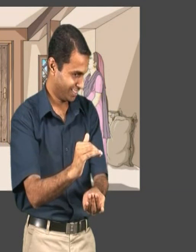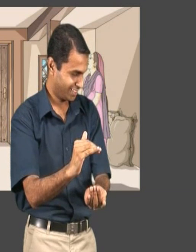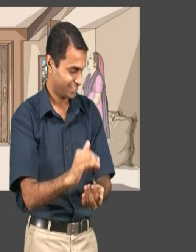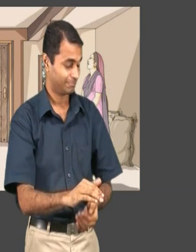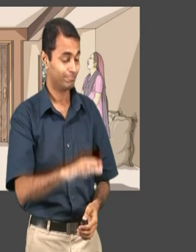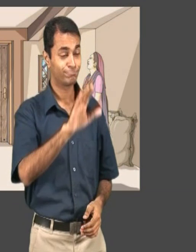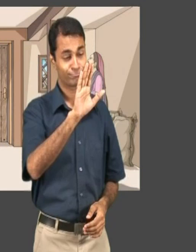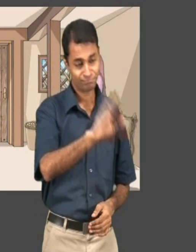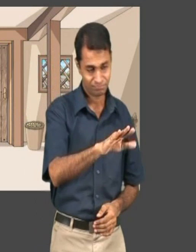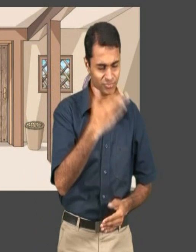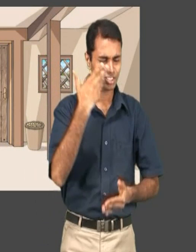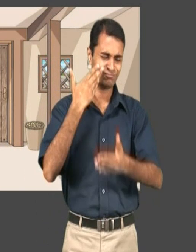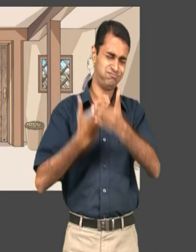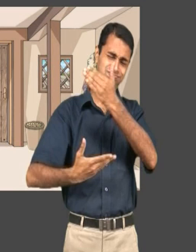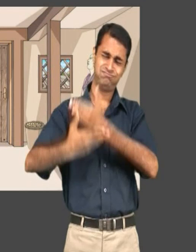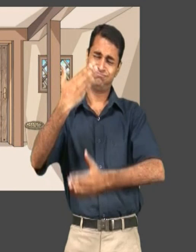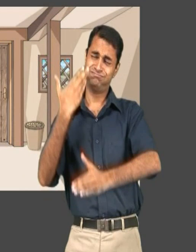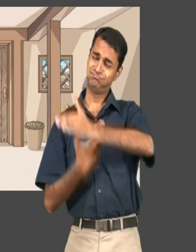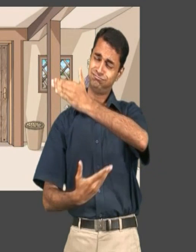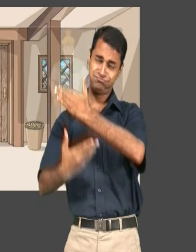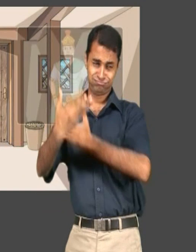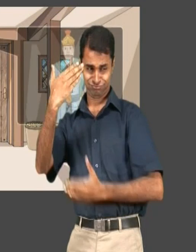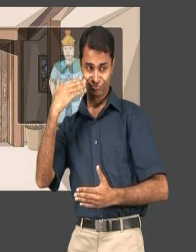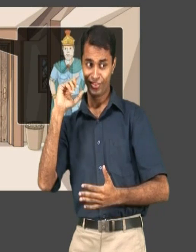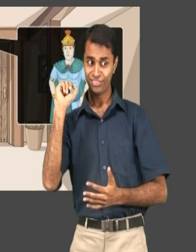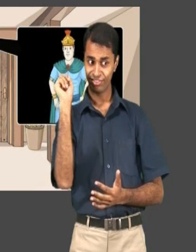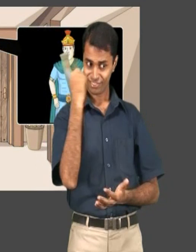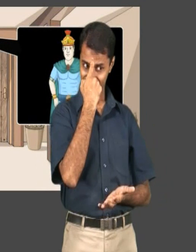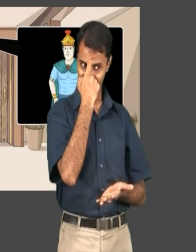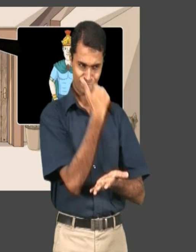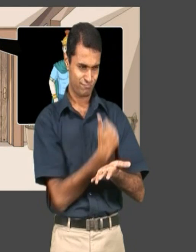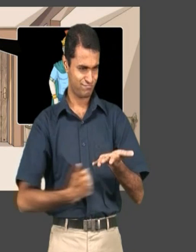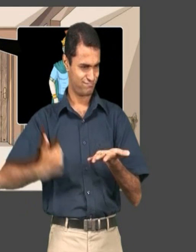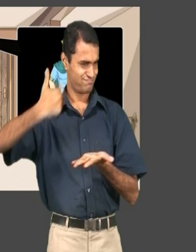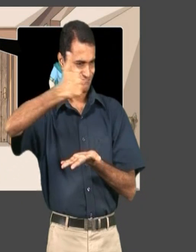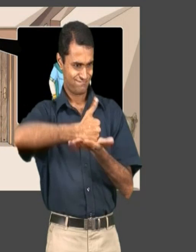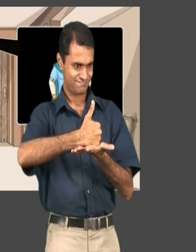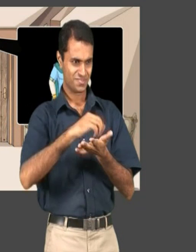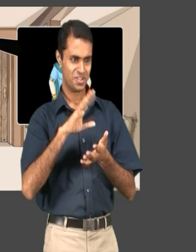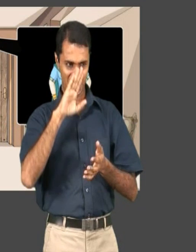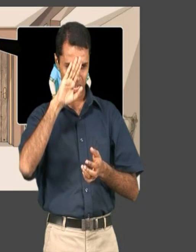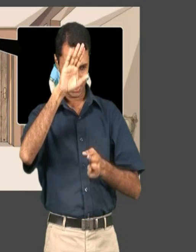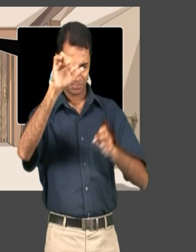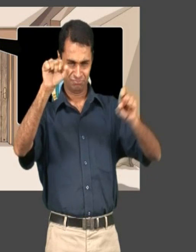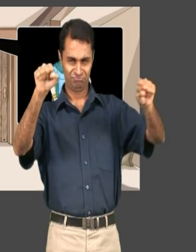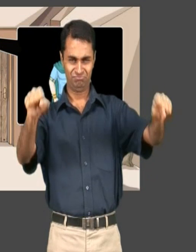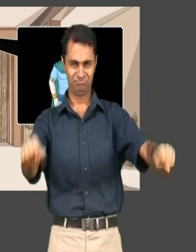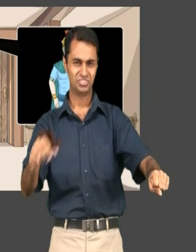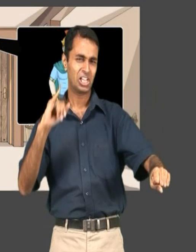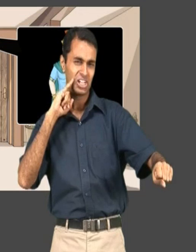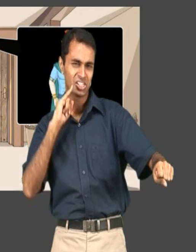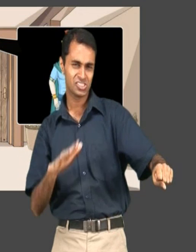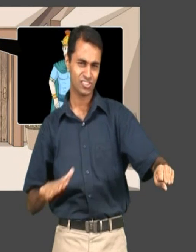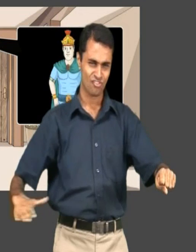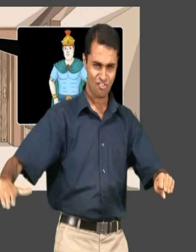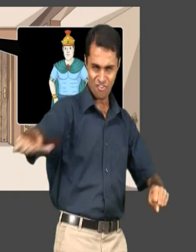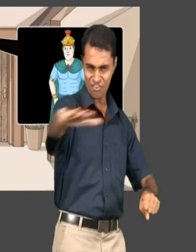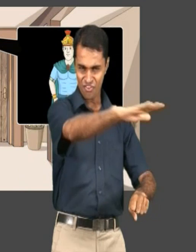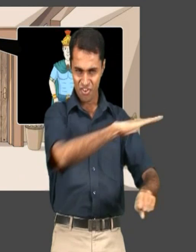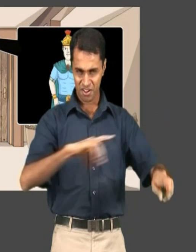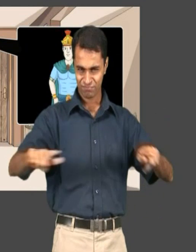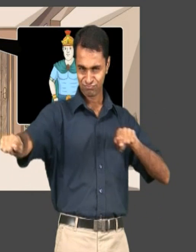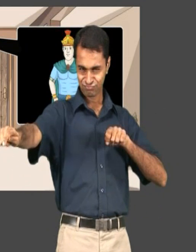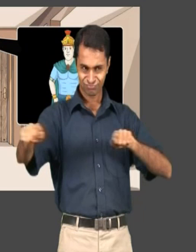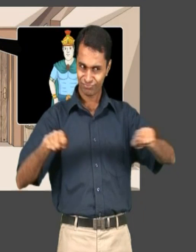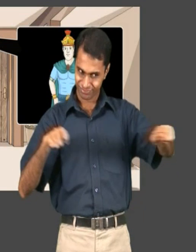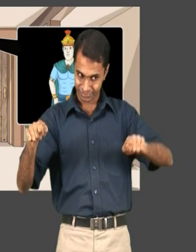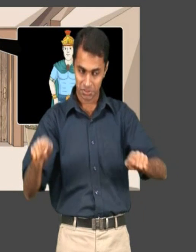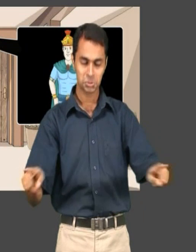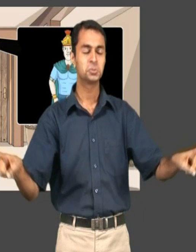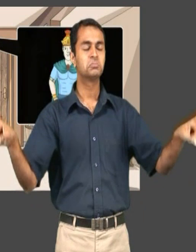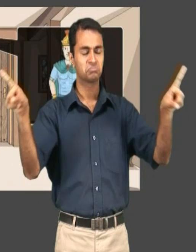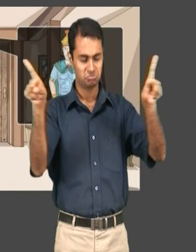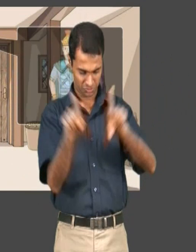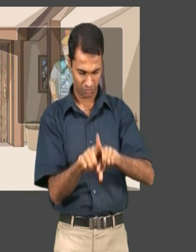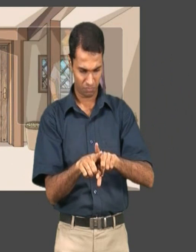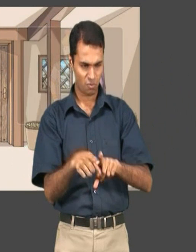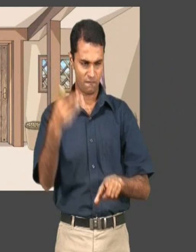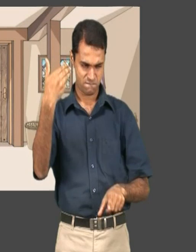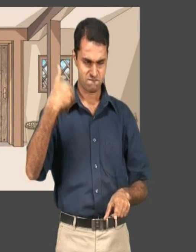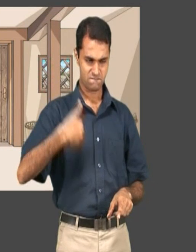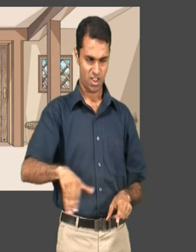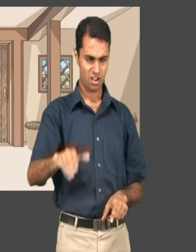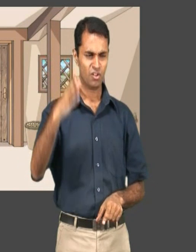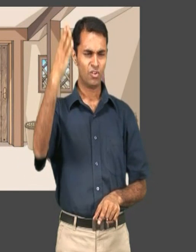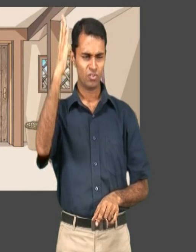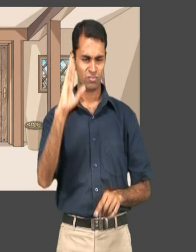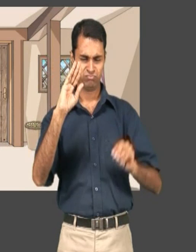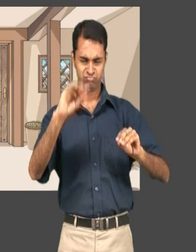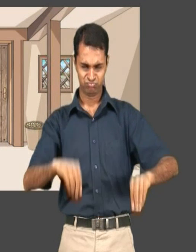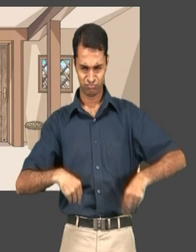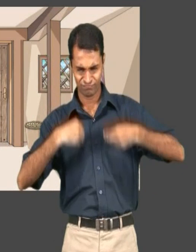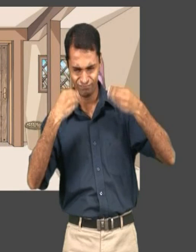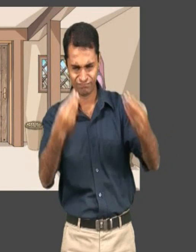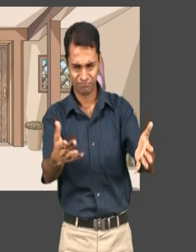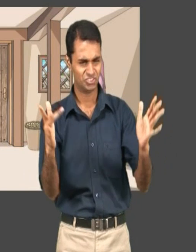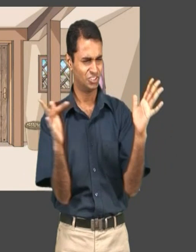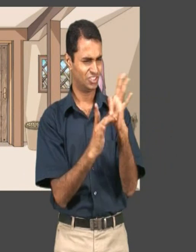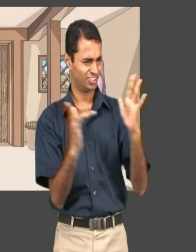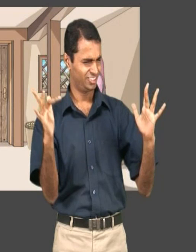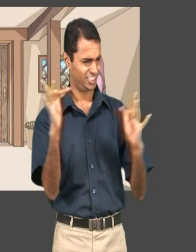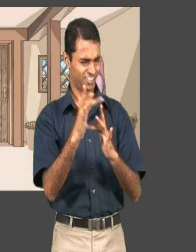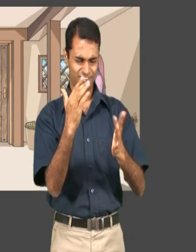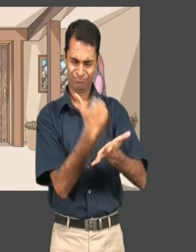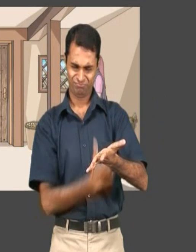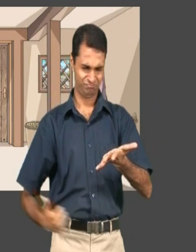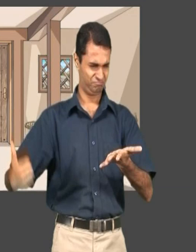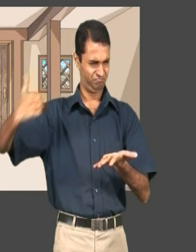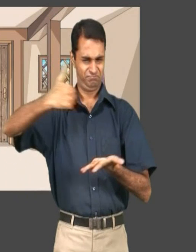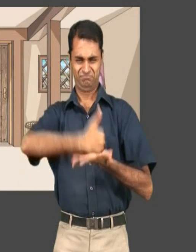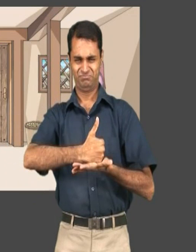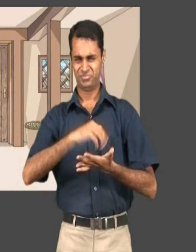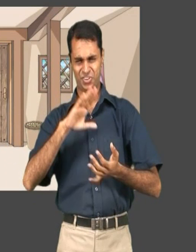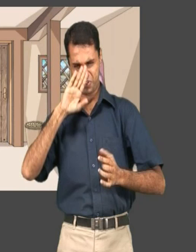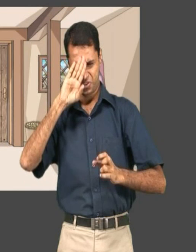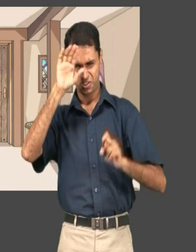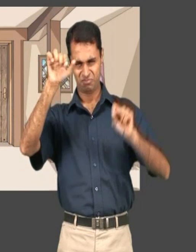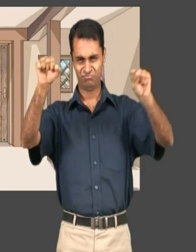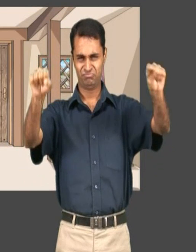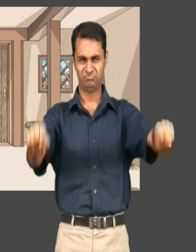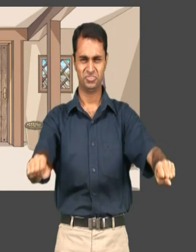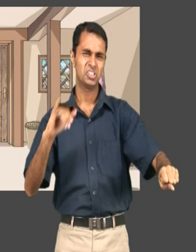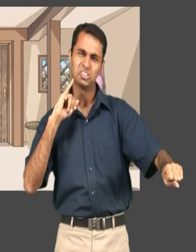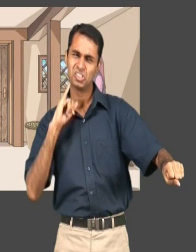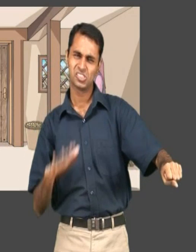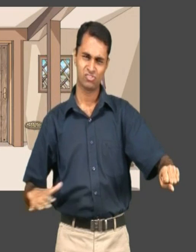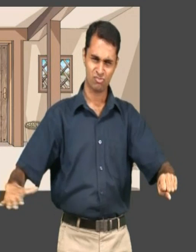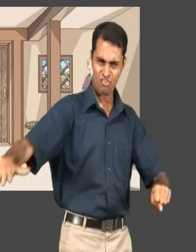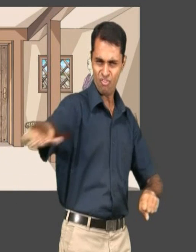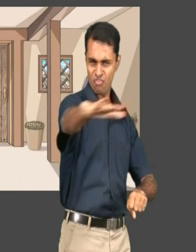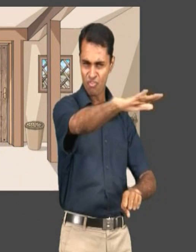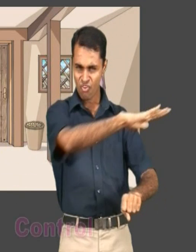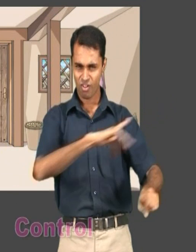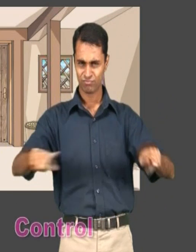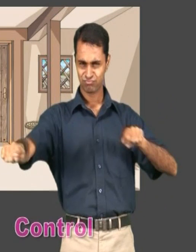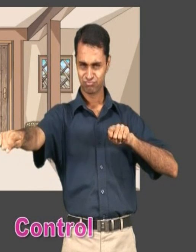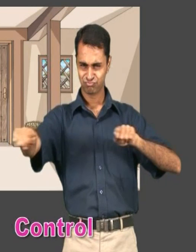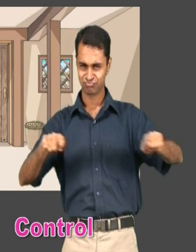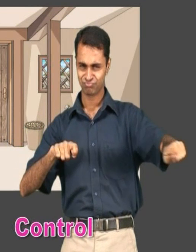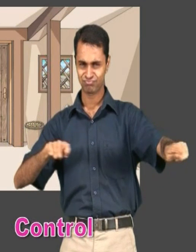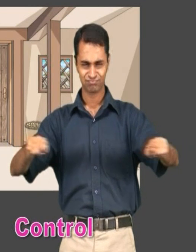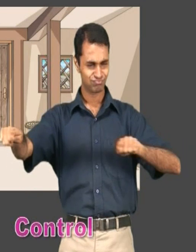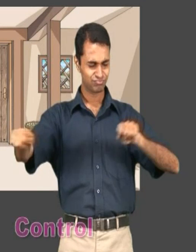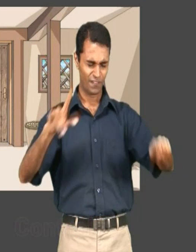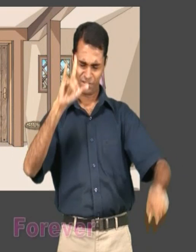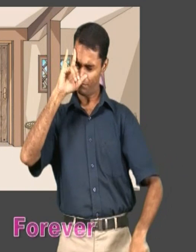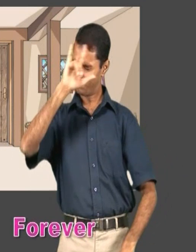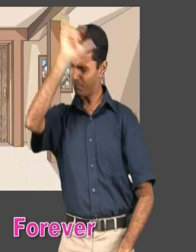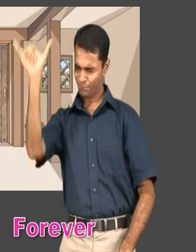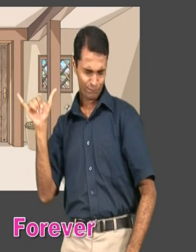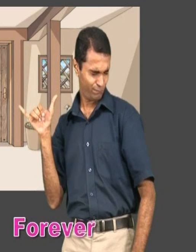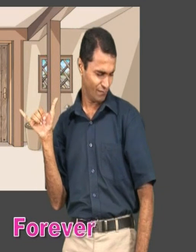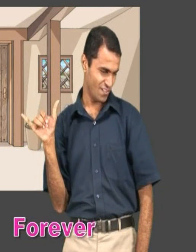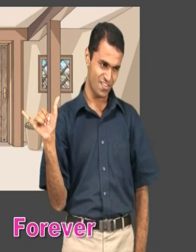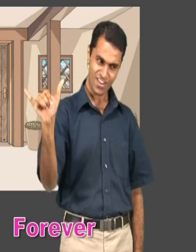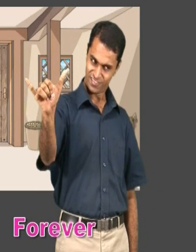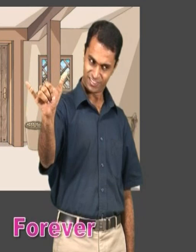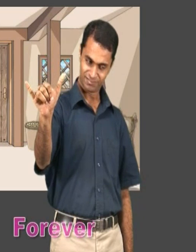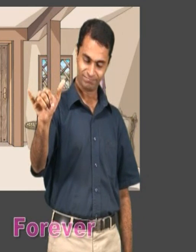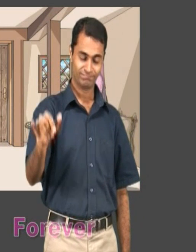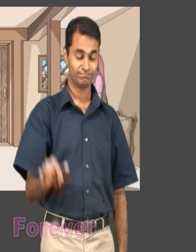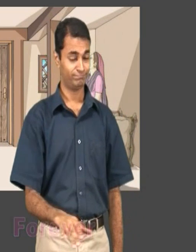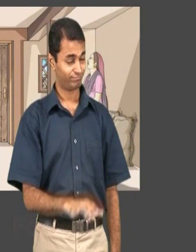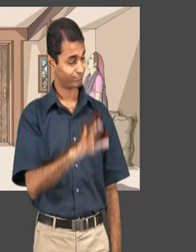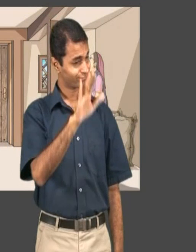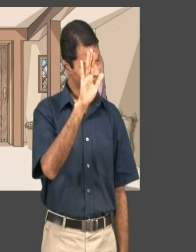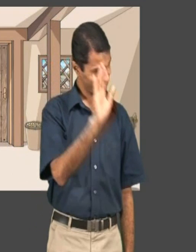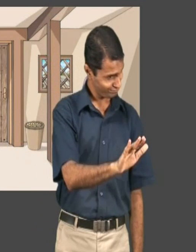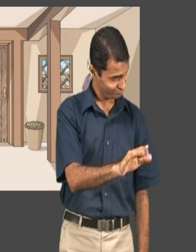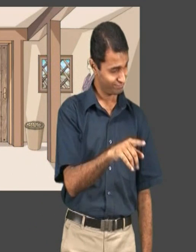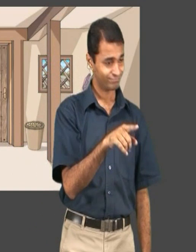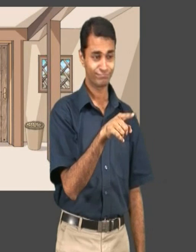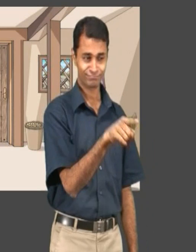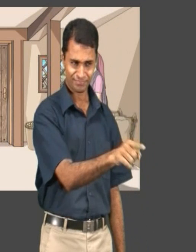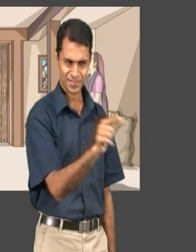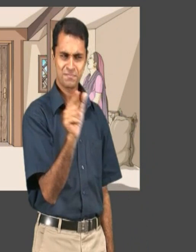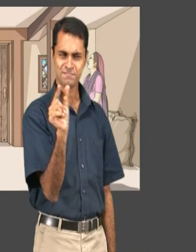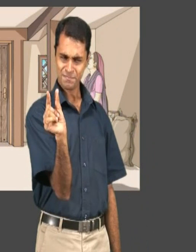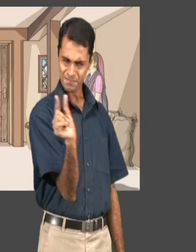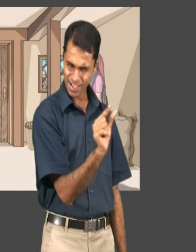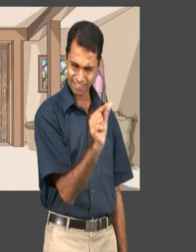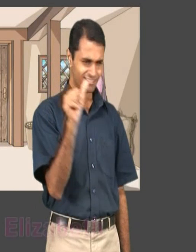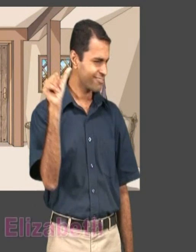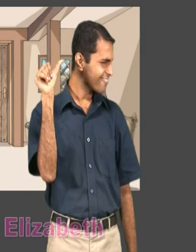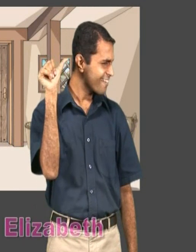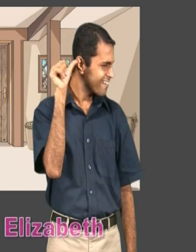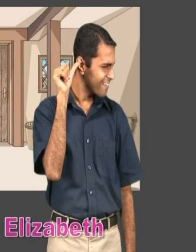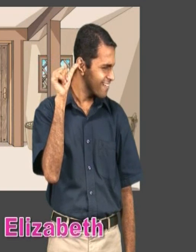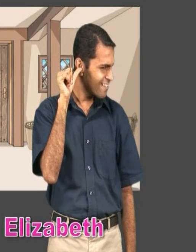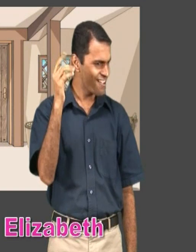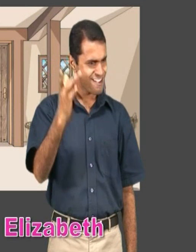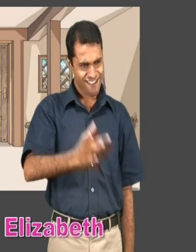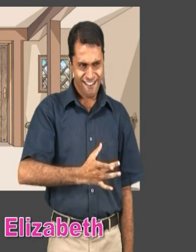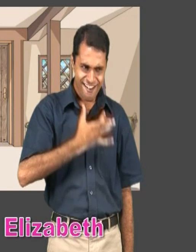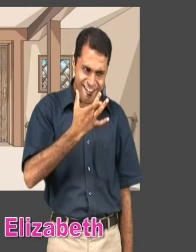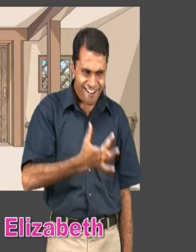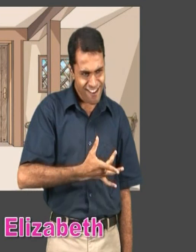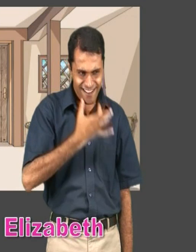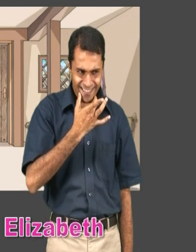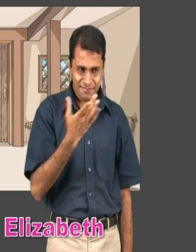The Lord God will give Him the throne of His father David, and He will reign over the house of Jacob forever. His kingdom will never end!” “How can this be,” Mary asked the angel, “since I am a virgin?” The angel replied, “The Holy Spirit will come upon you, and the power of the Most High will overshadow you. So the Holy One to be born will be called the Son of God.